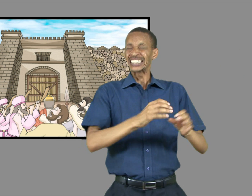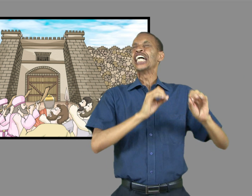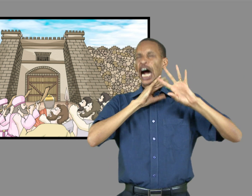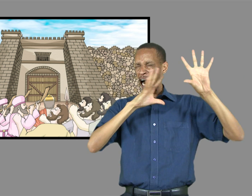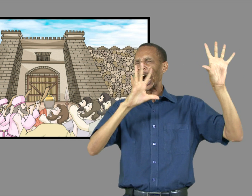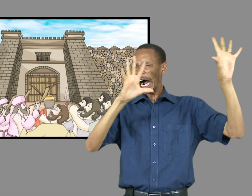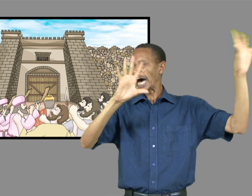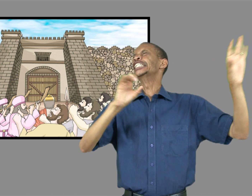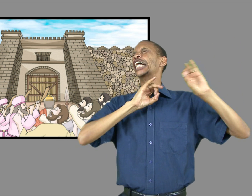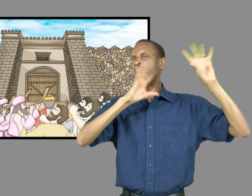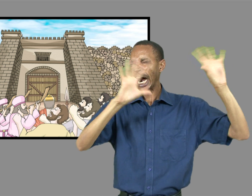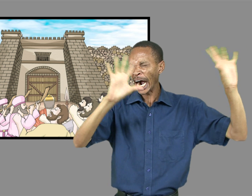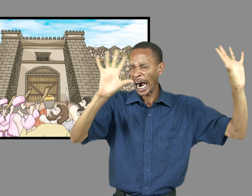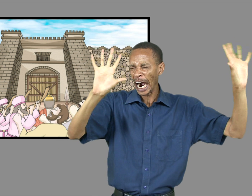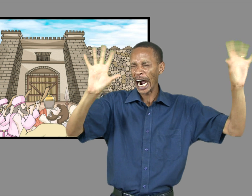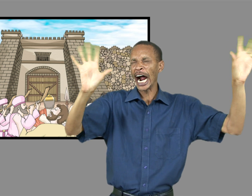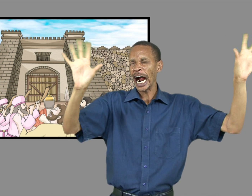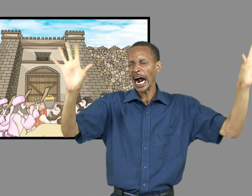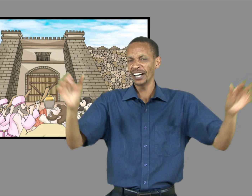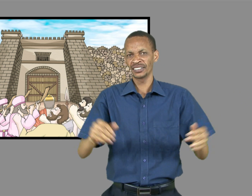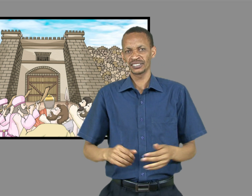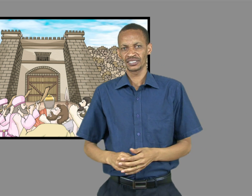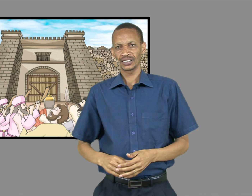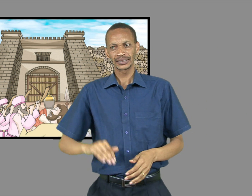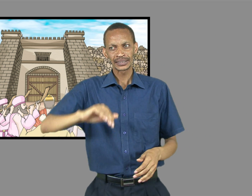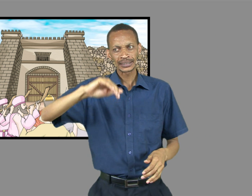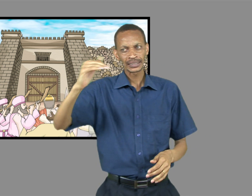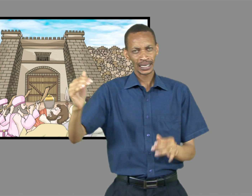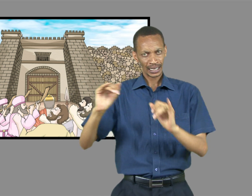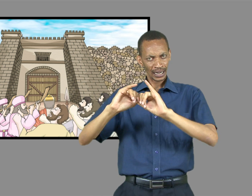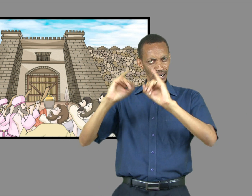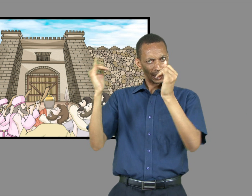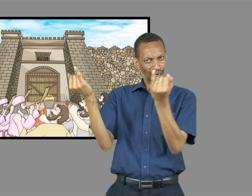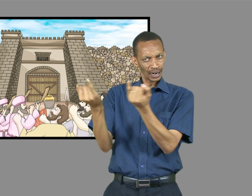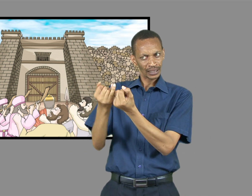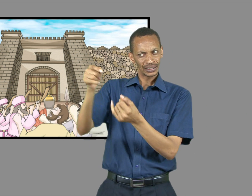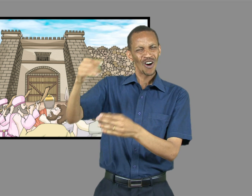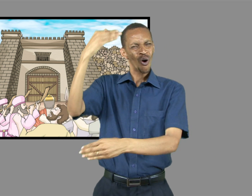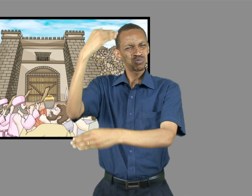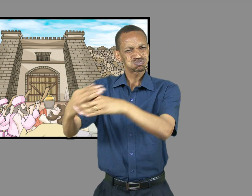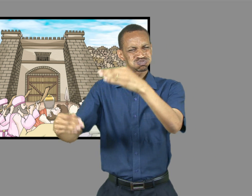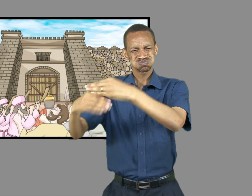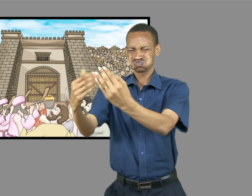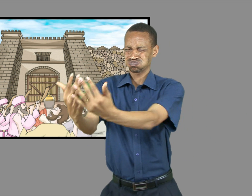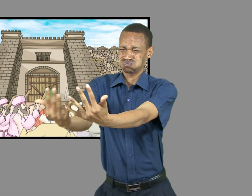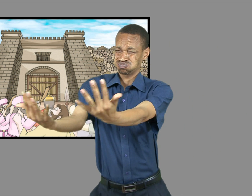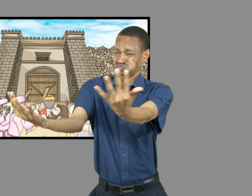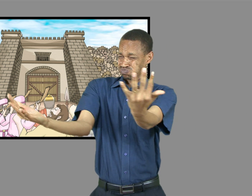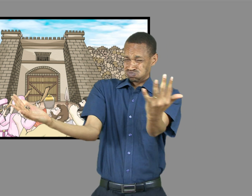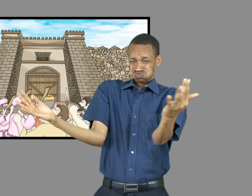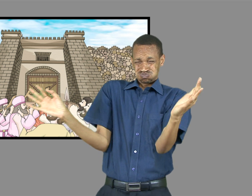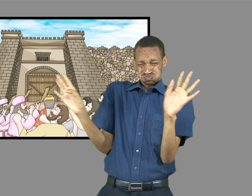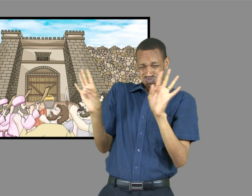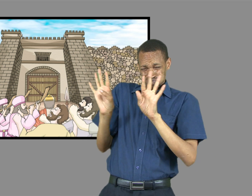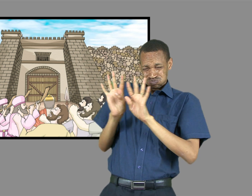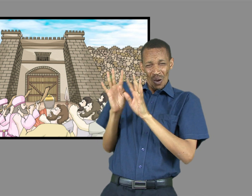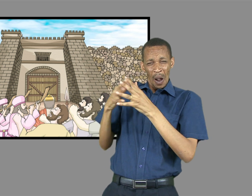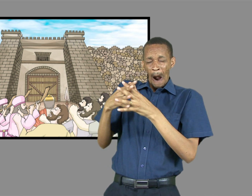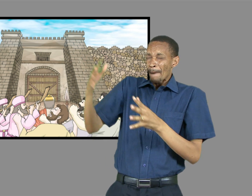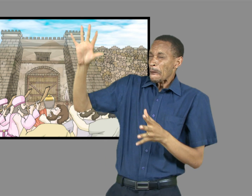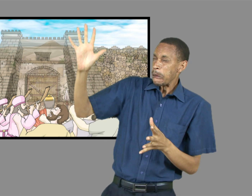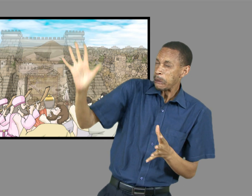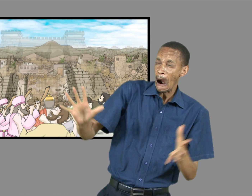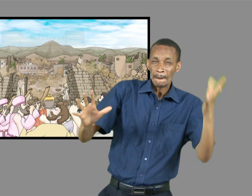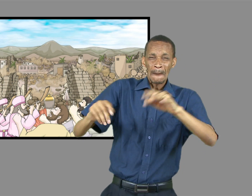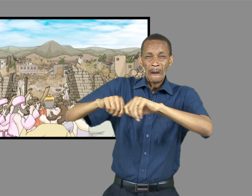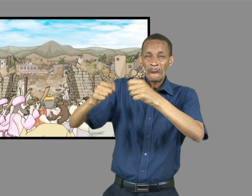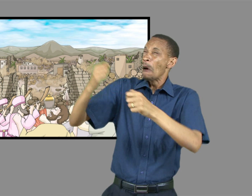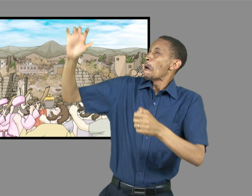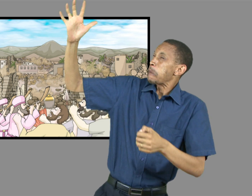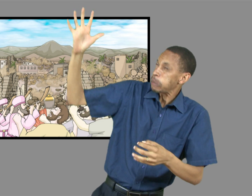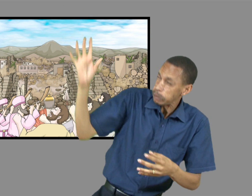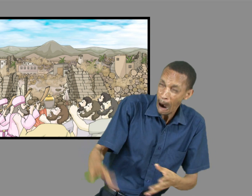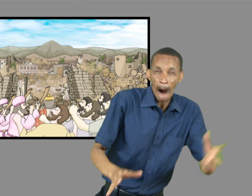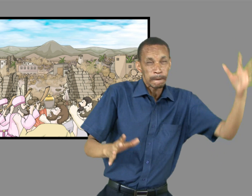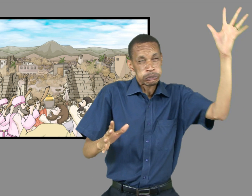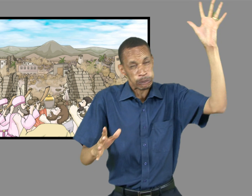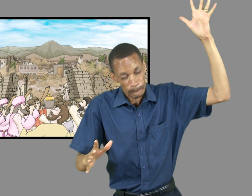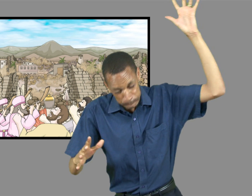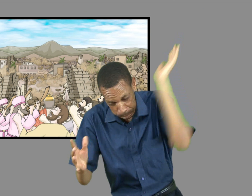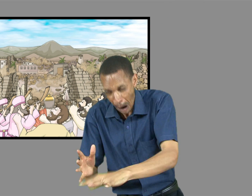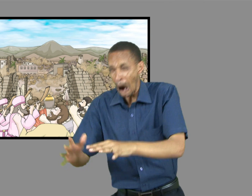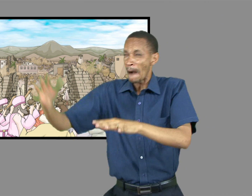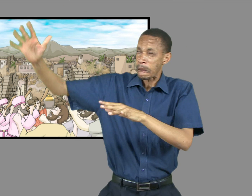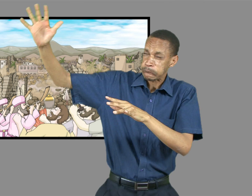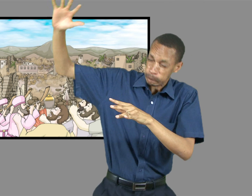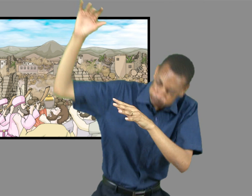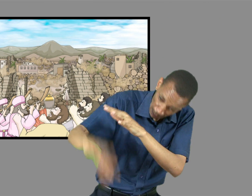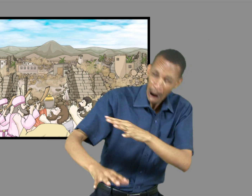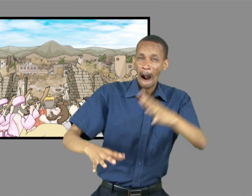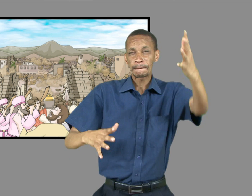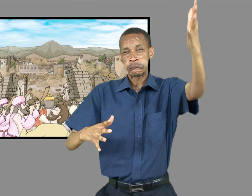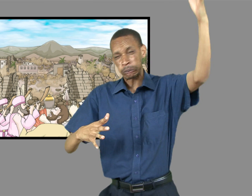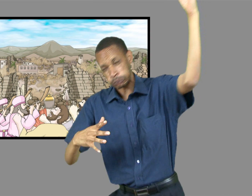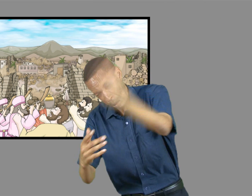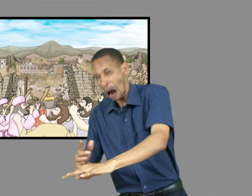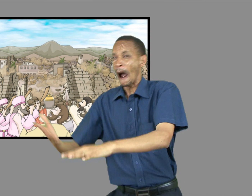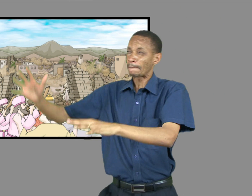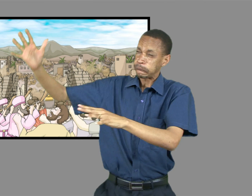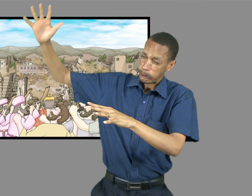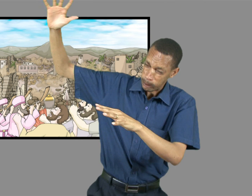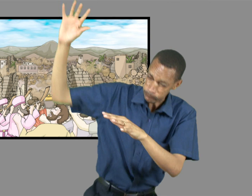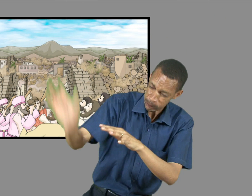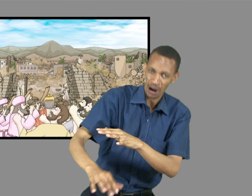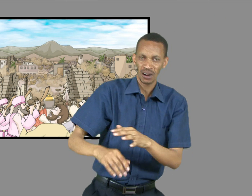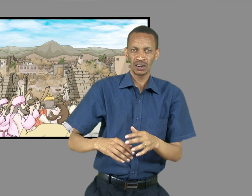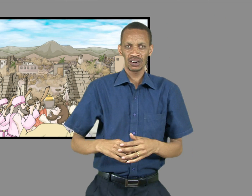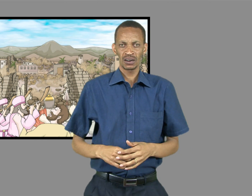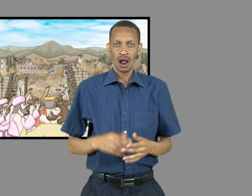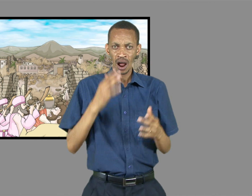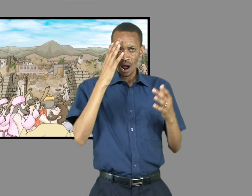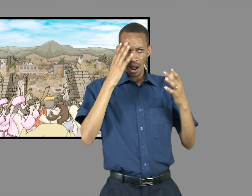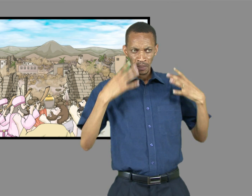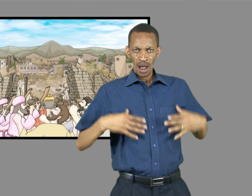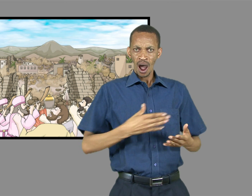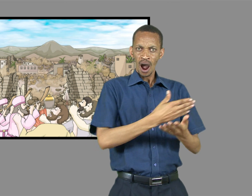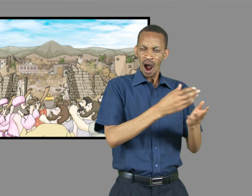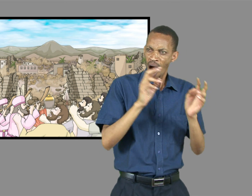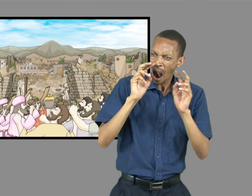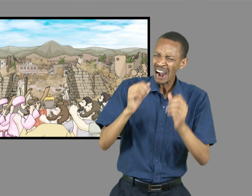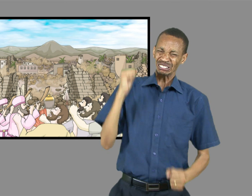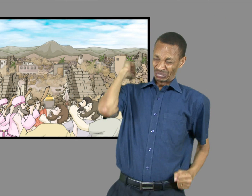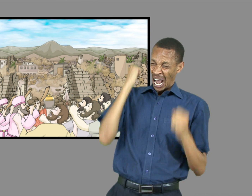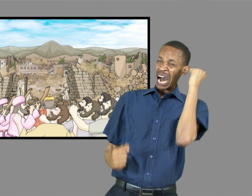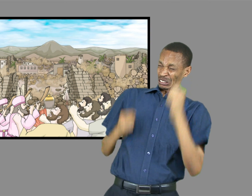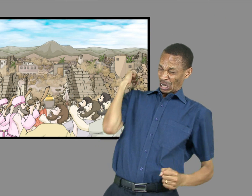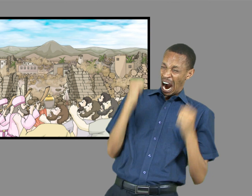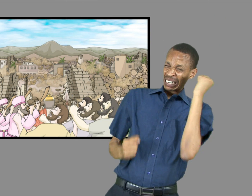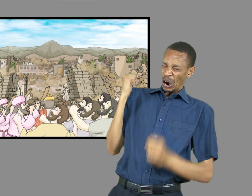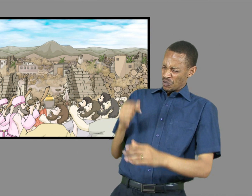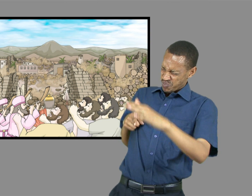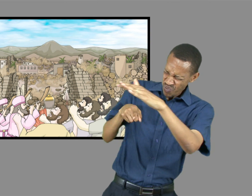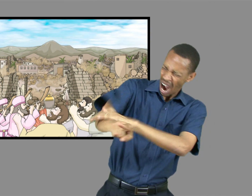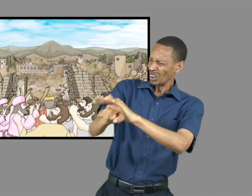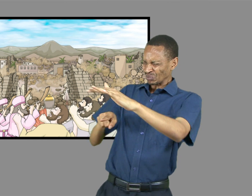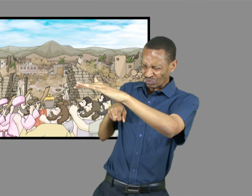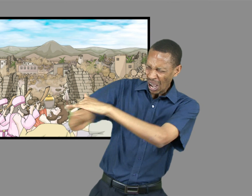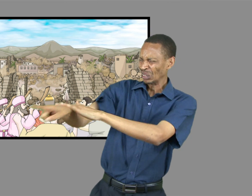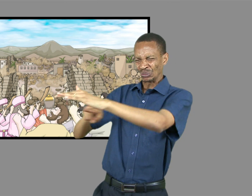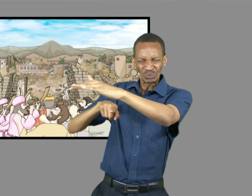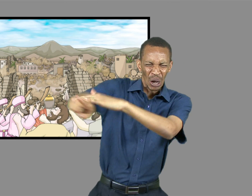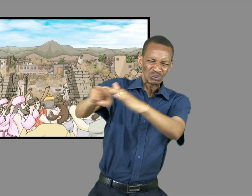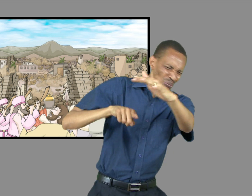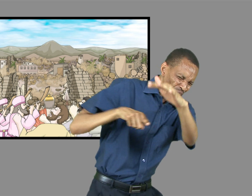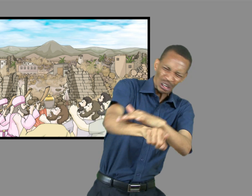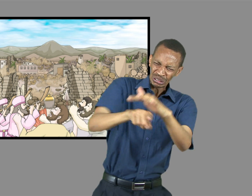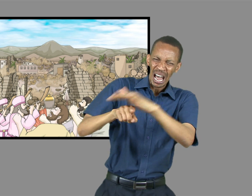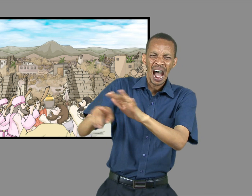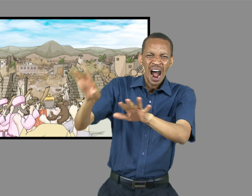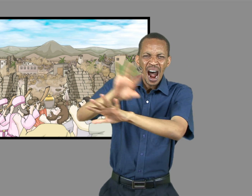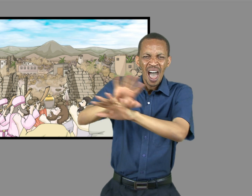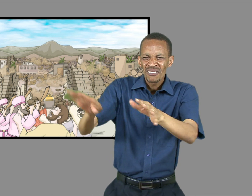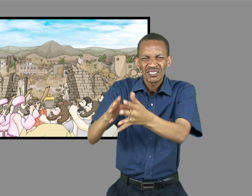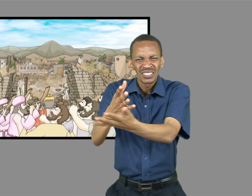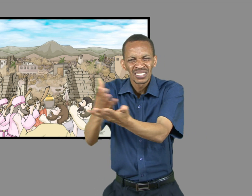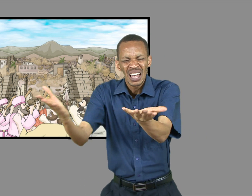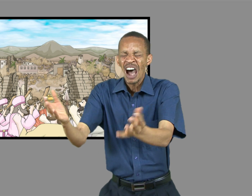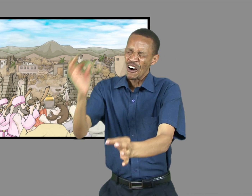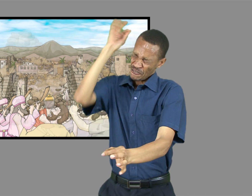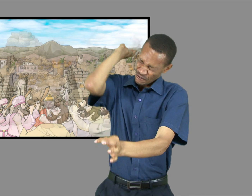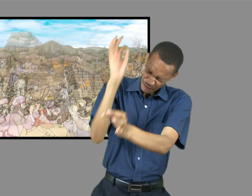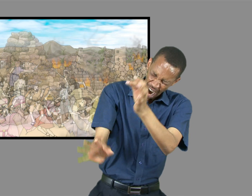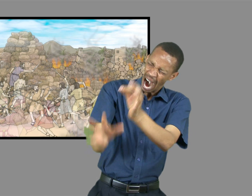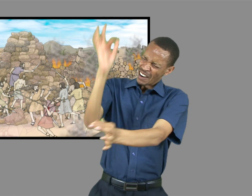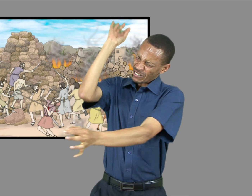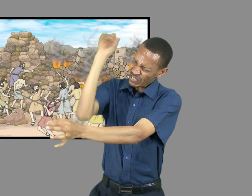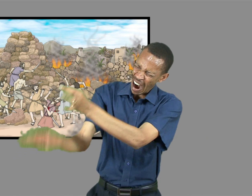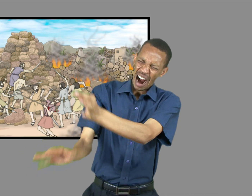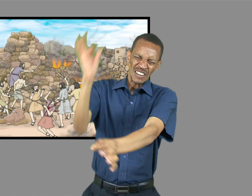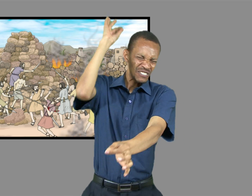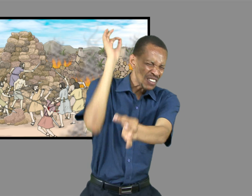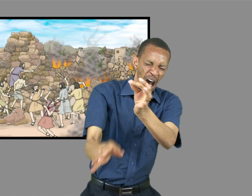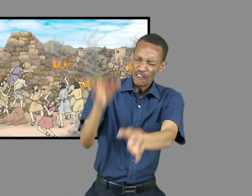When they heard the blast of the horn, the people gave a great shout, and the wall collapsed.